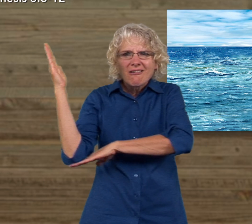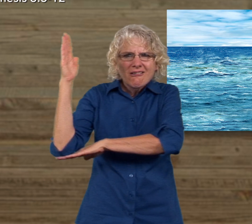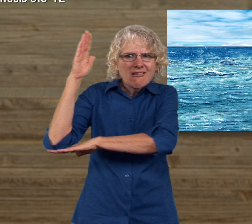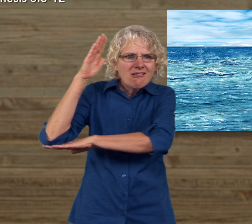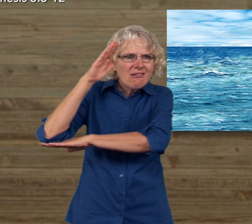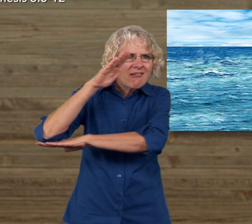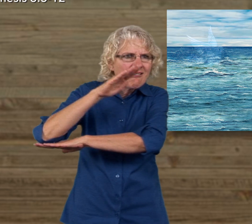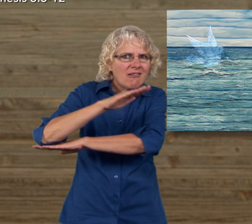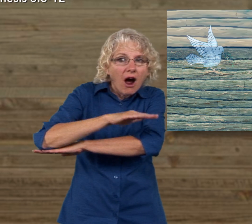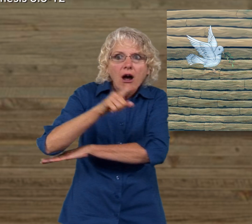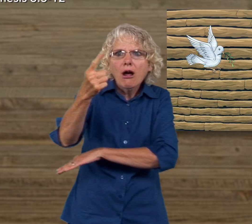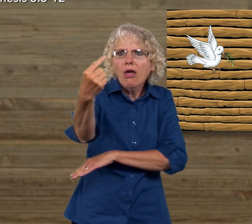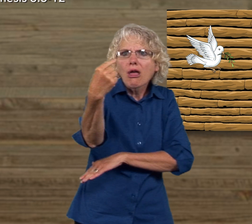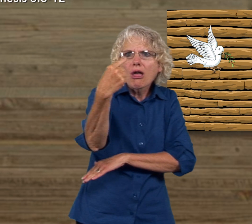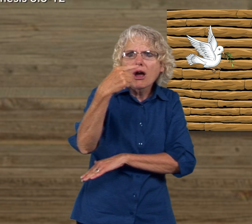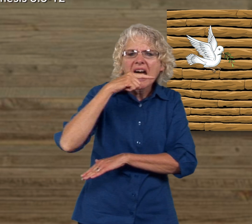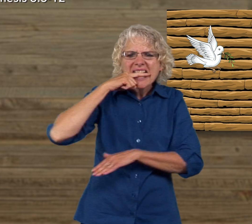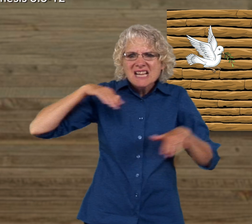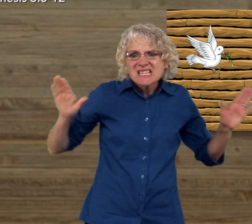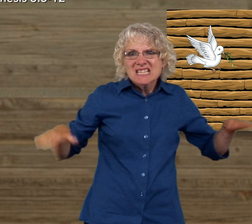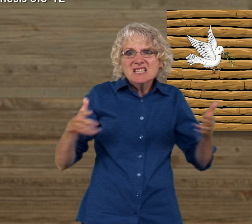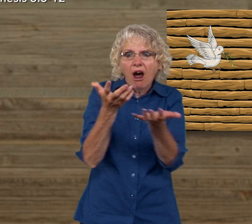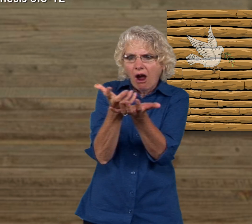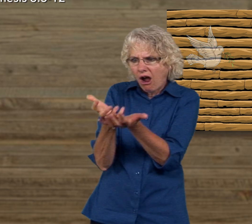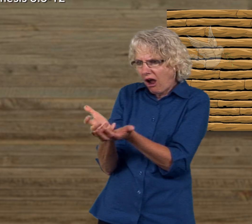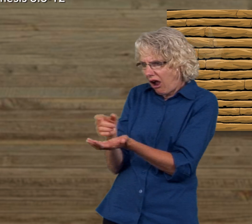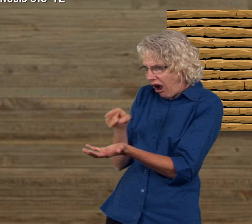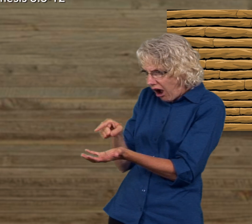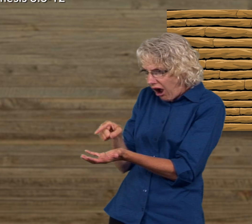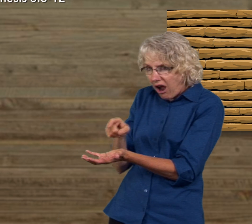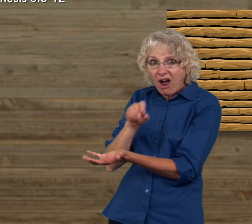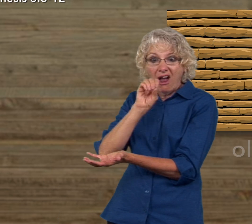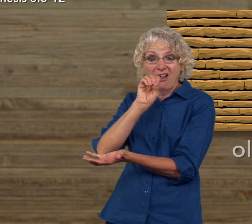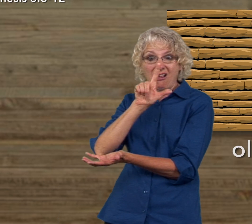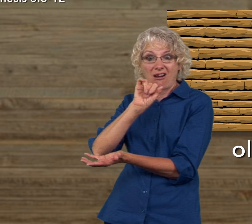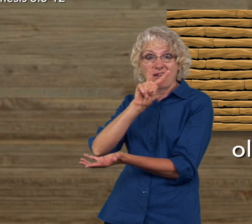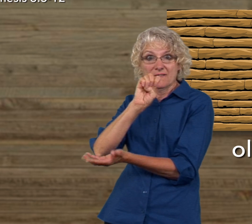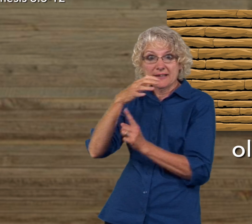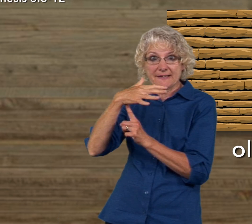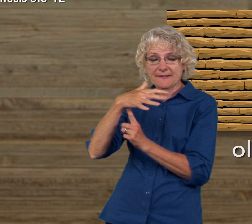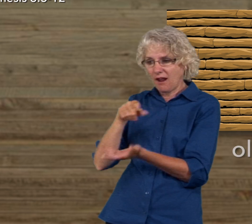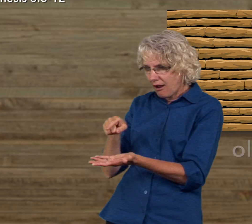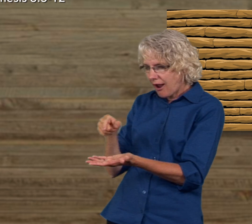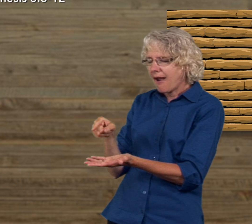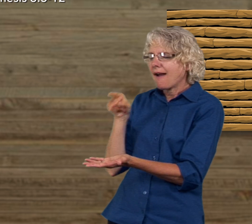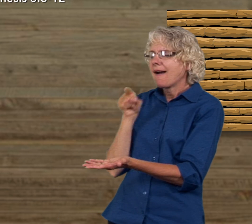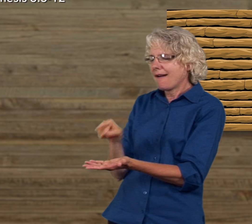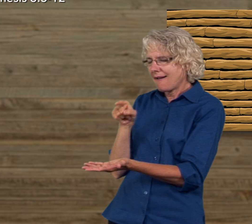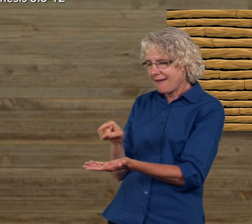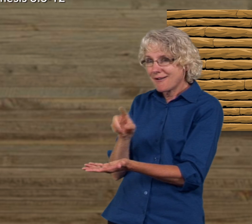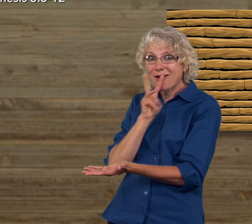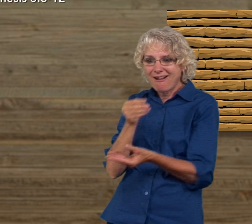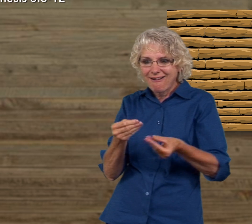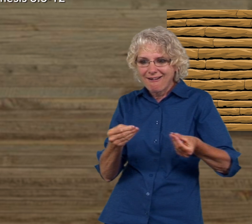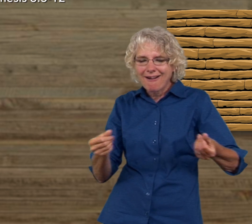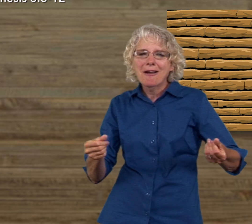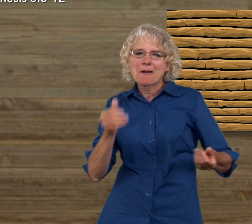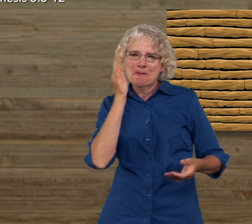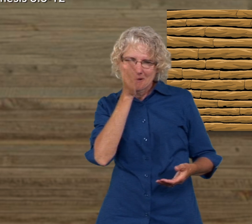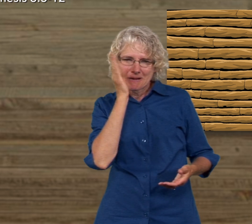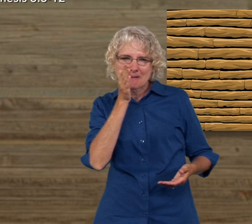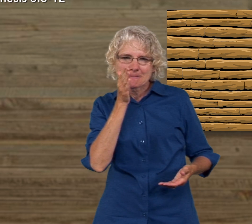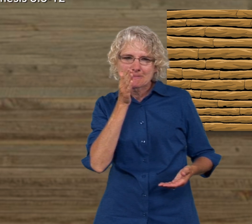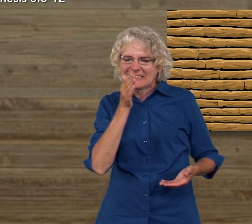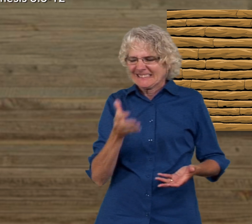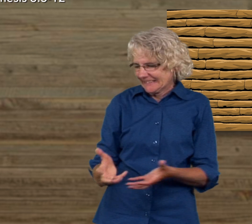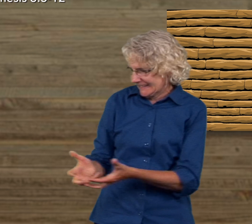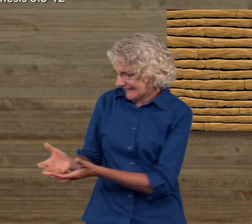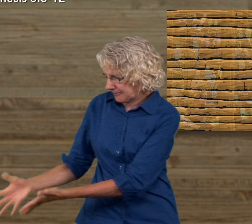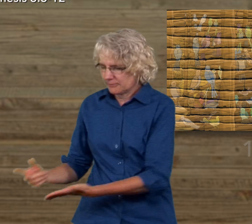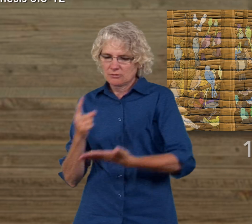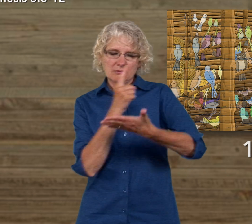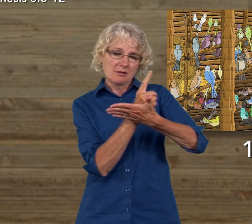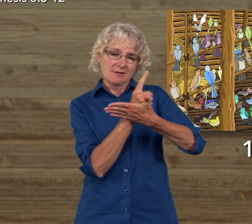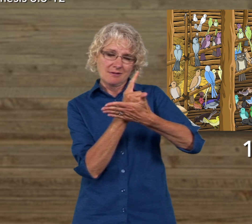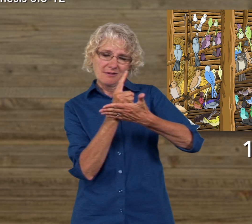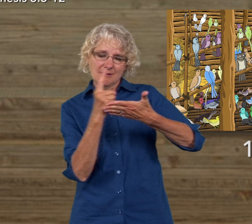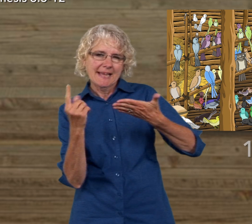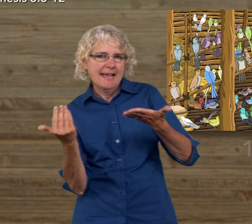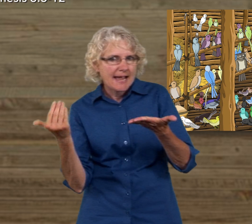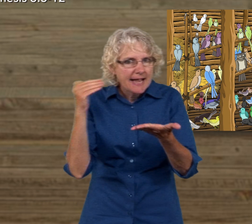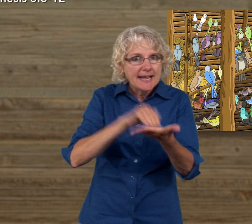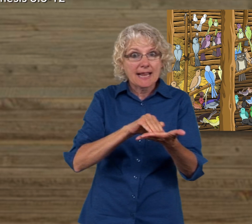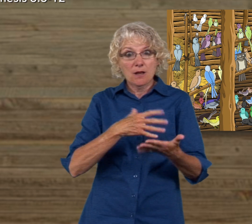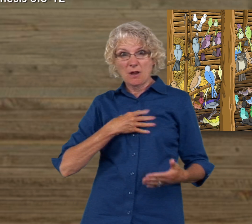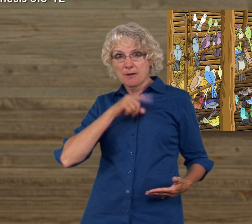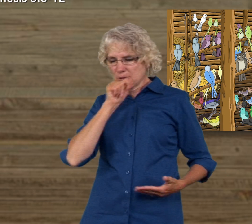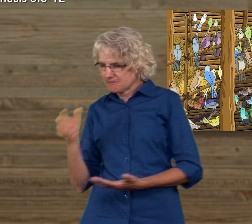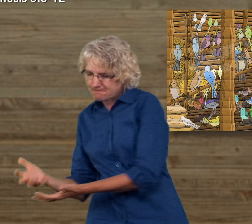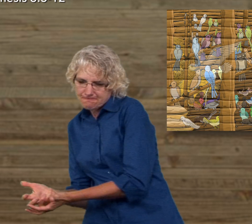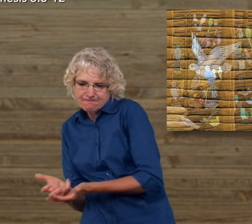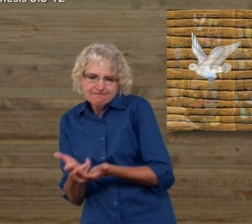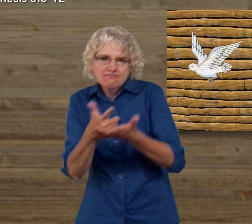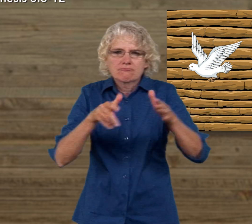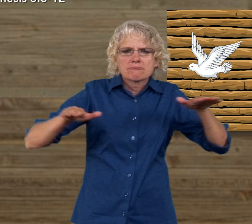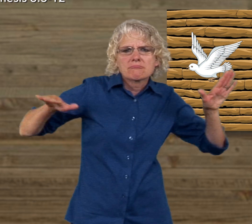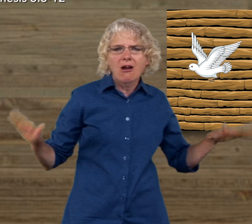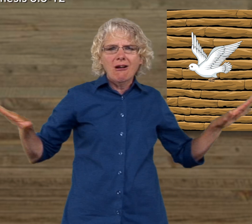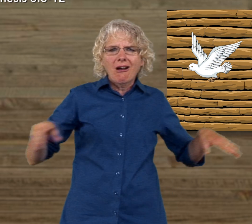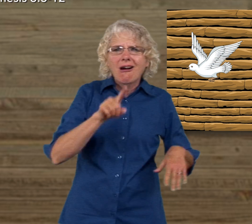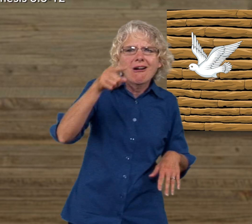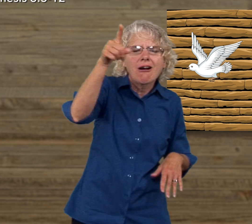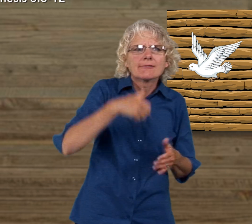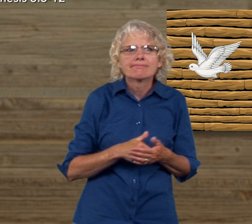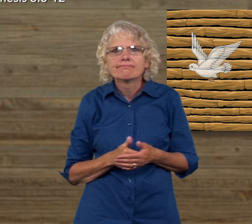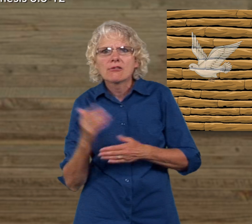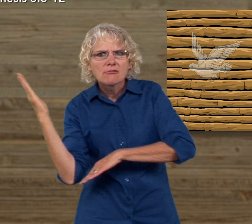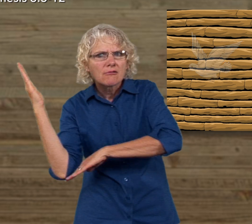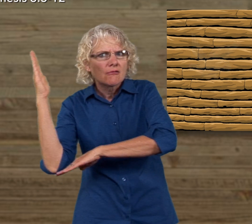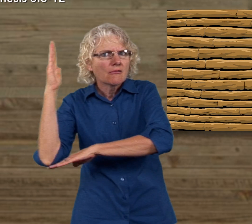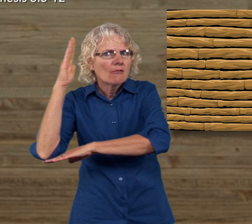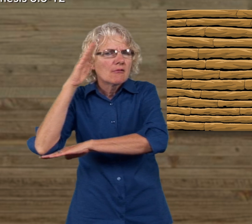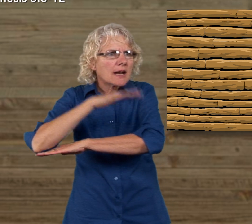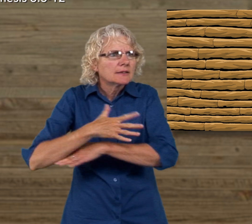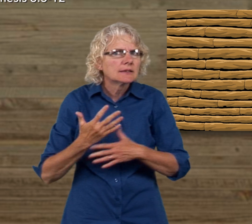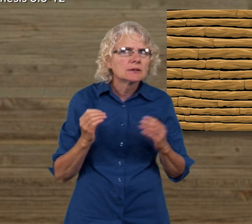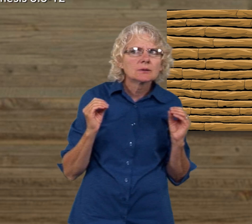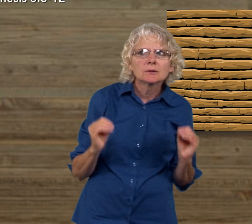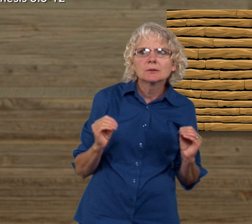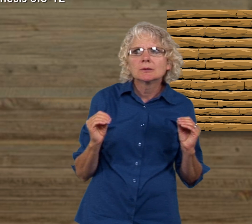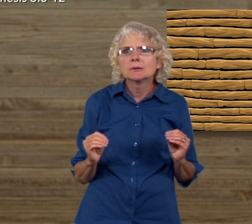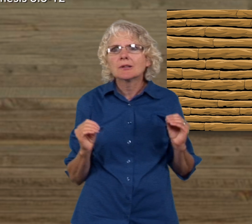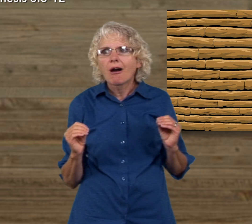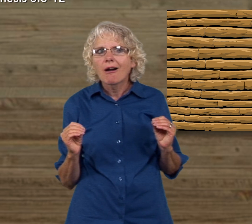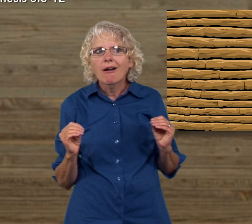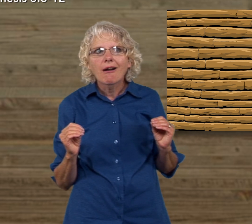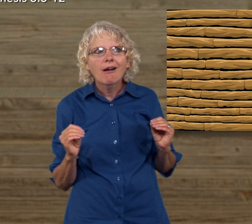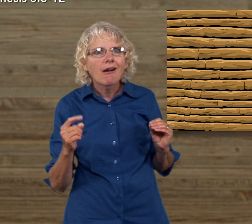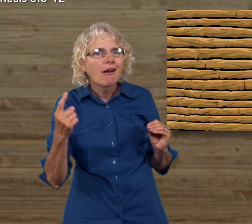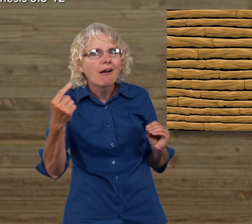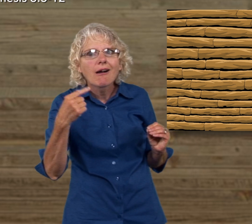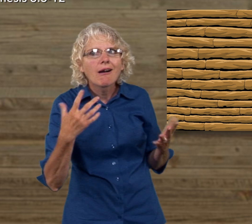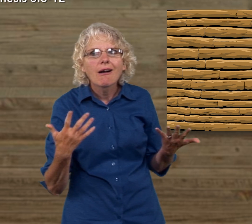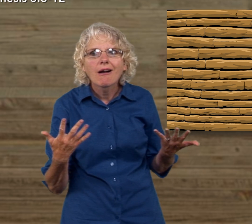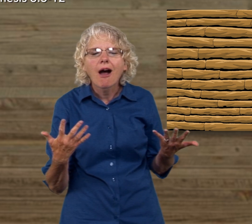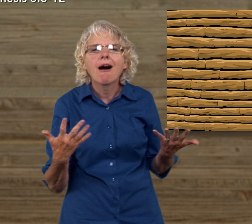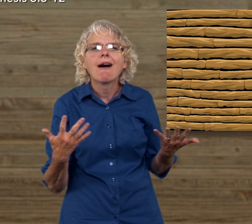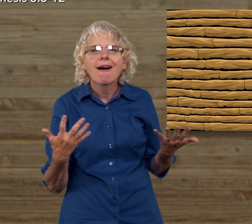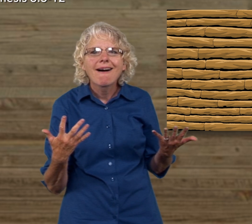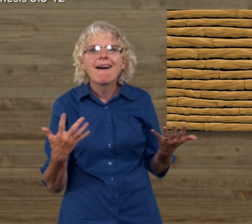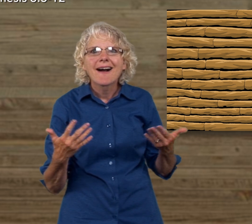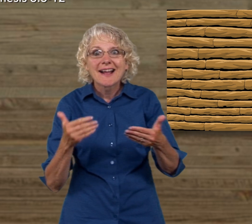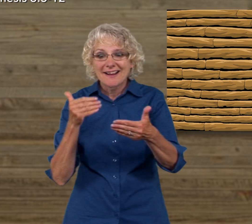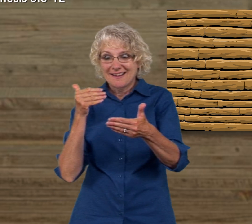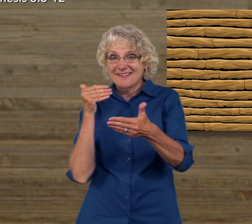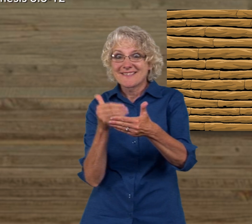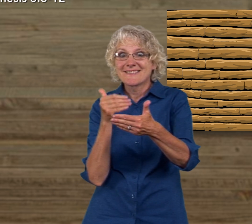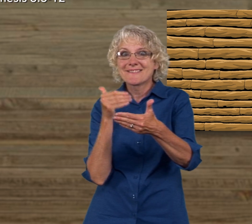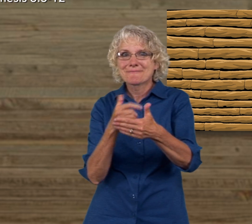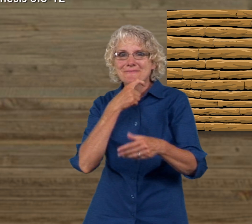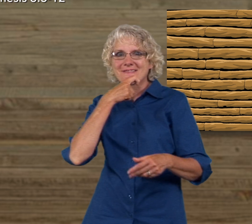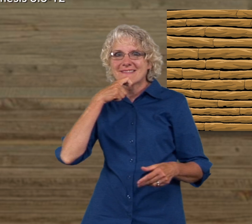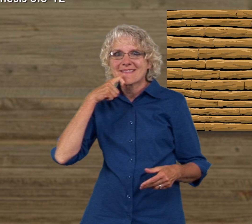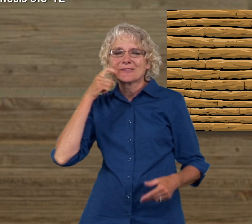Noah waited seven more days and again sent out the dove from the ark. And behold, the dove returned to him in the evening with a freshly plucked olive leaf in her beak. So Noah knew that the waters had receded from the earth.